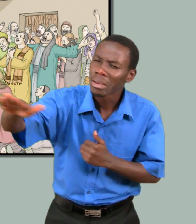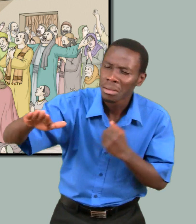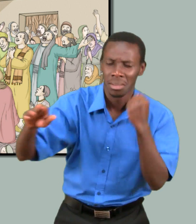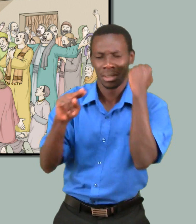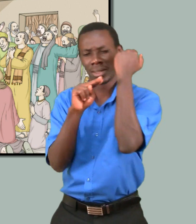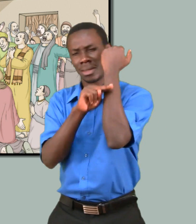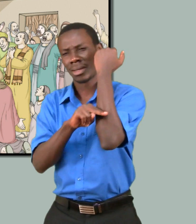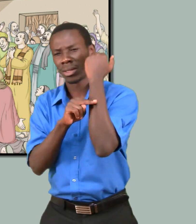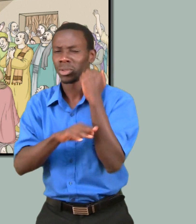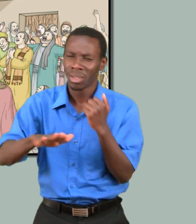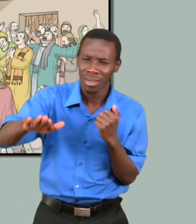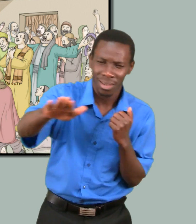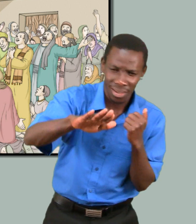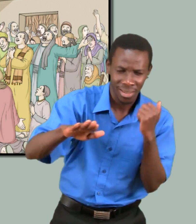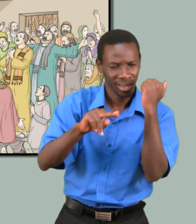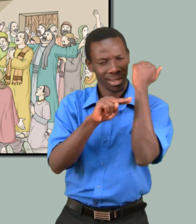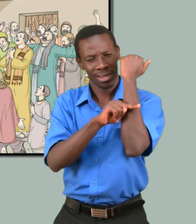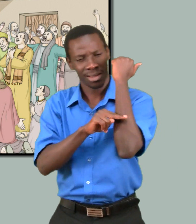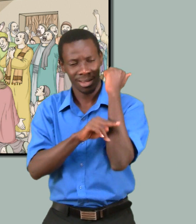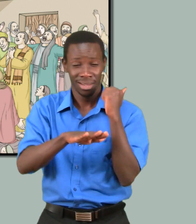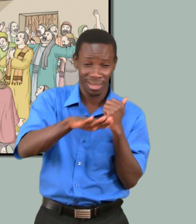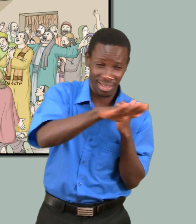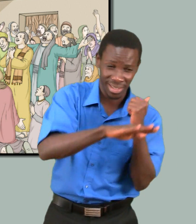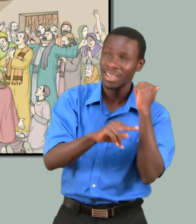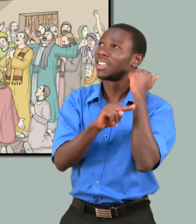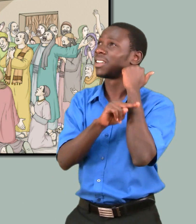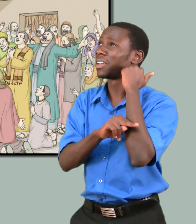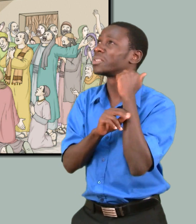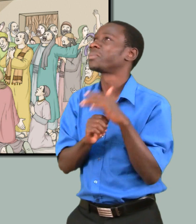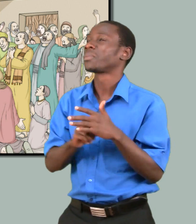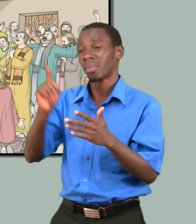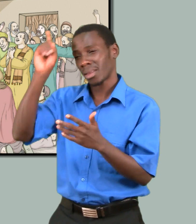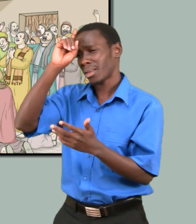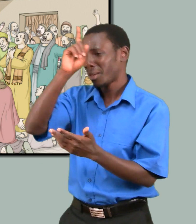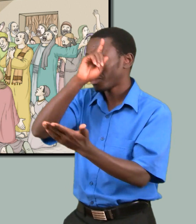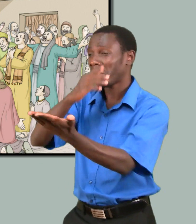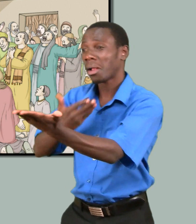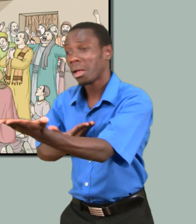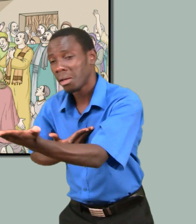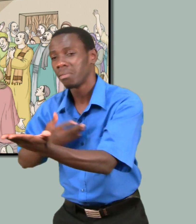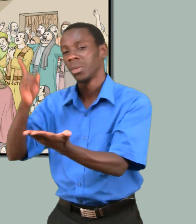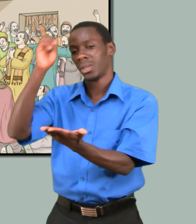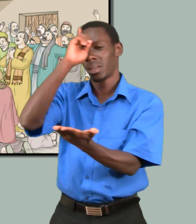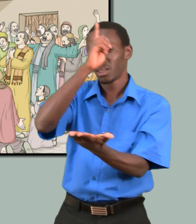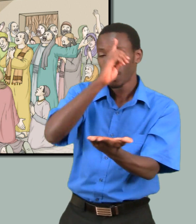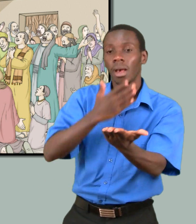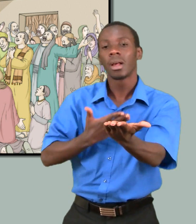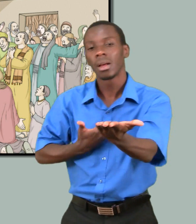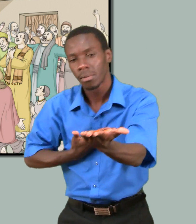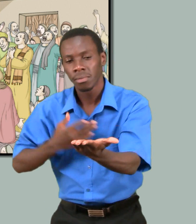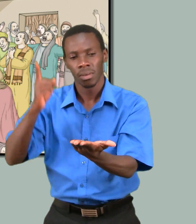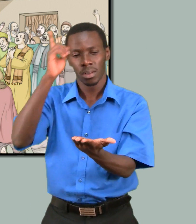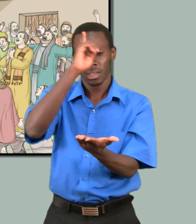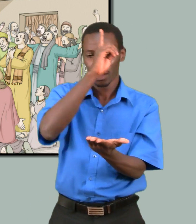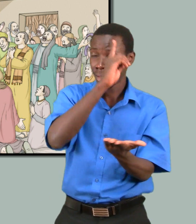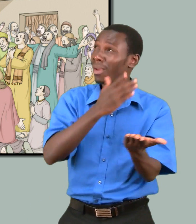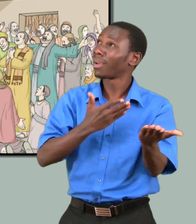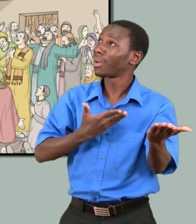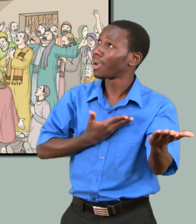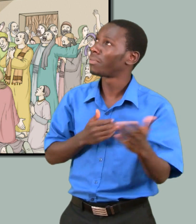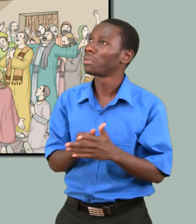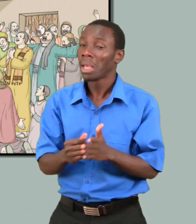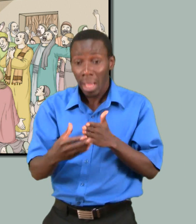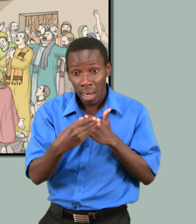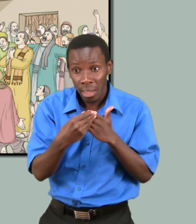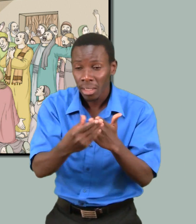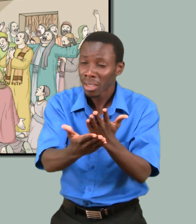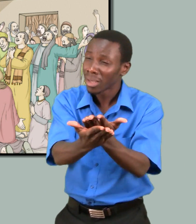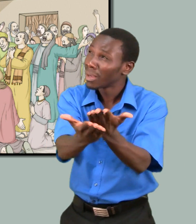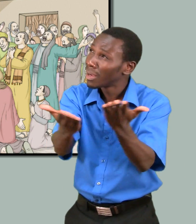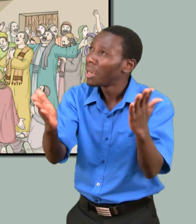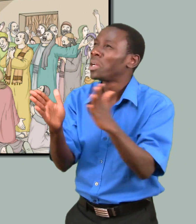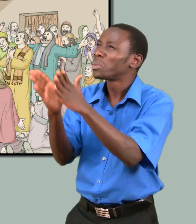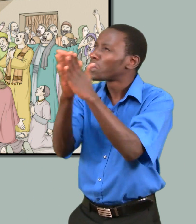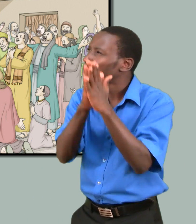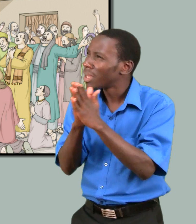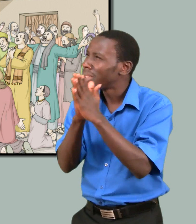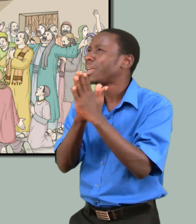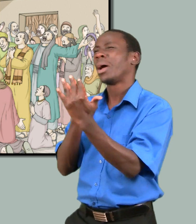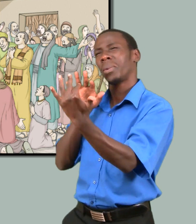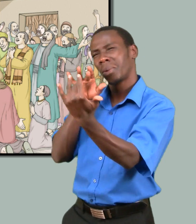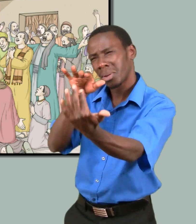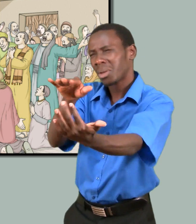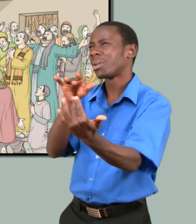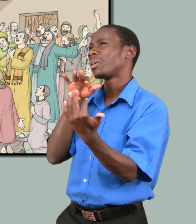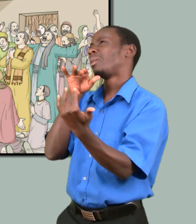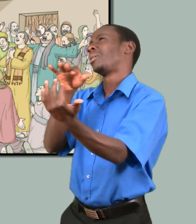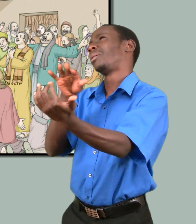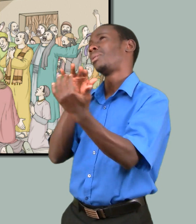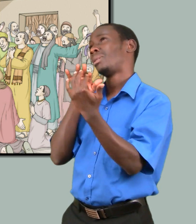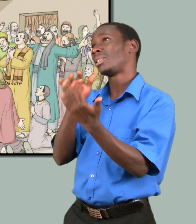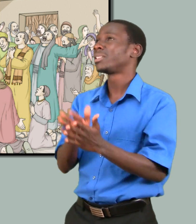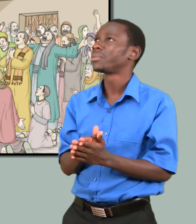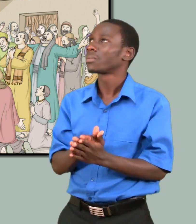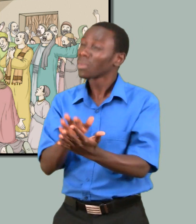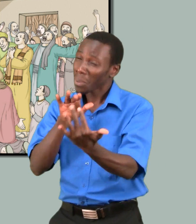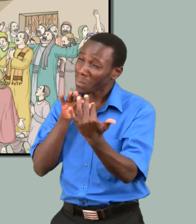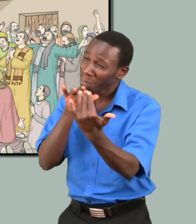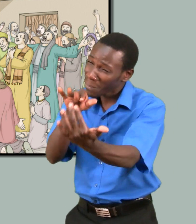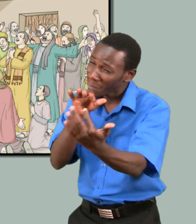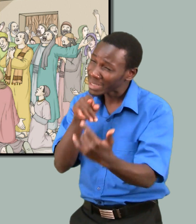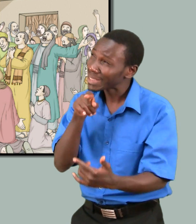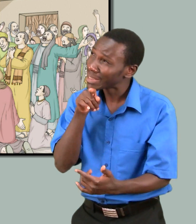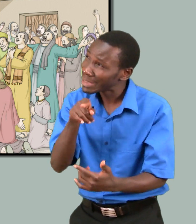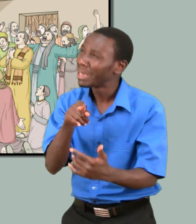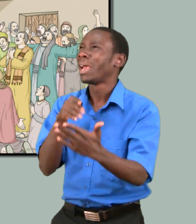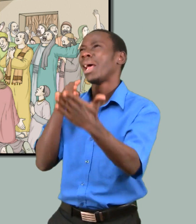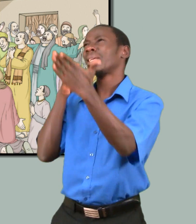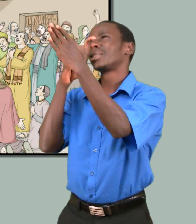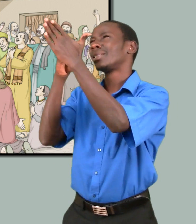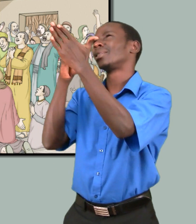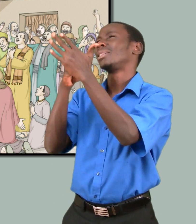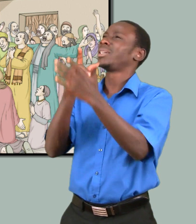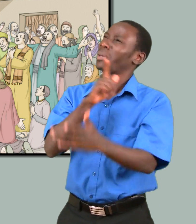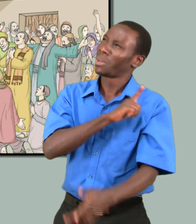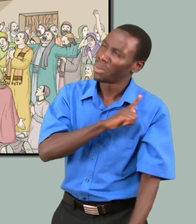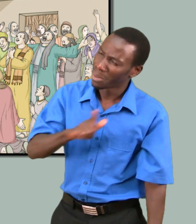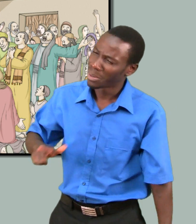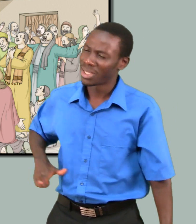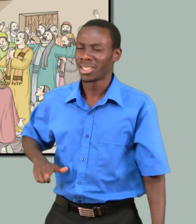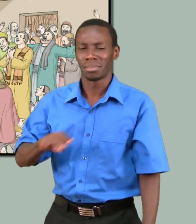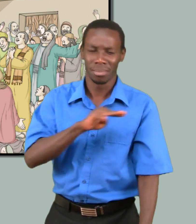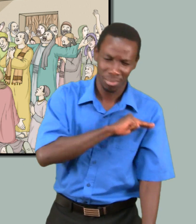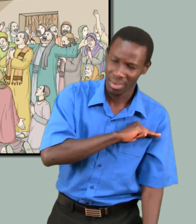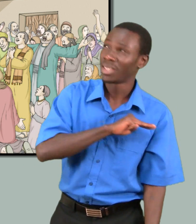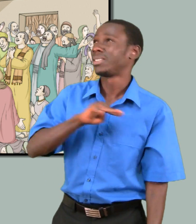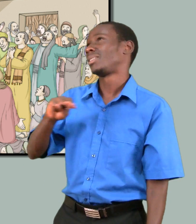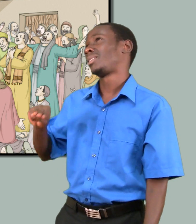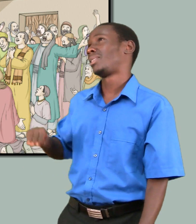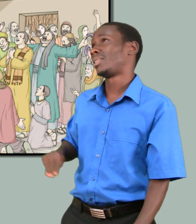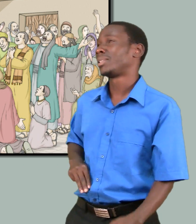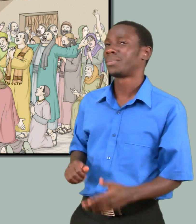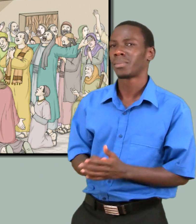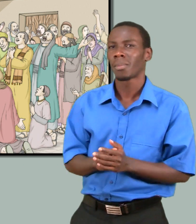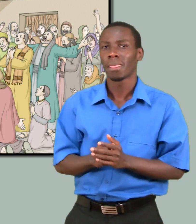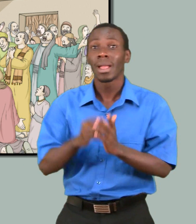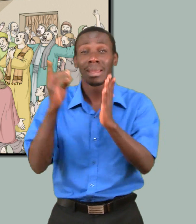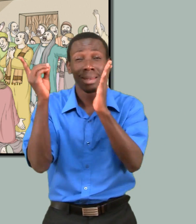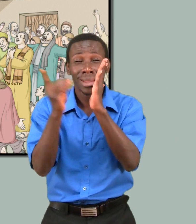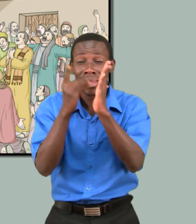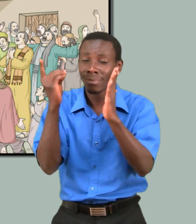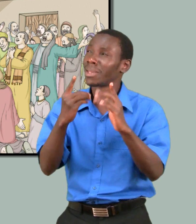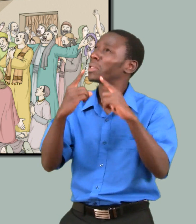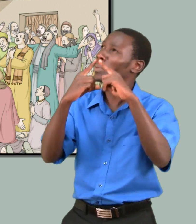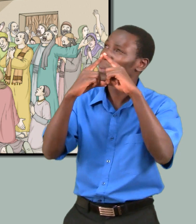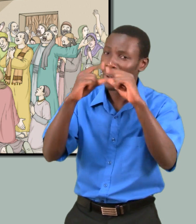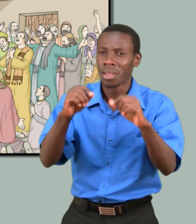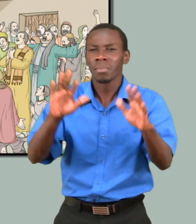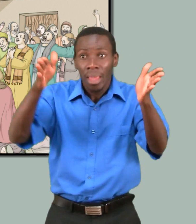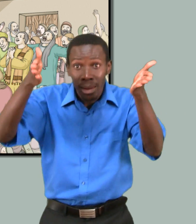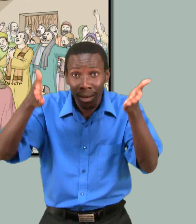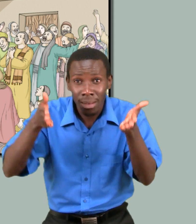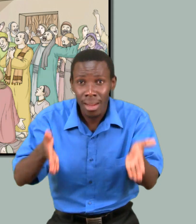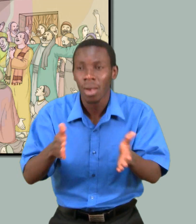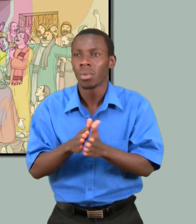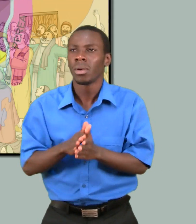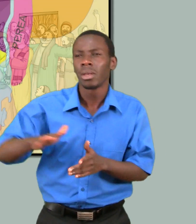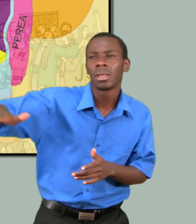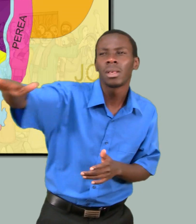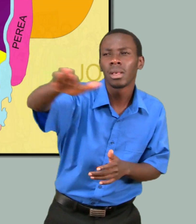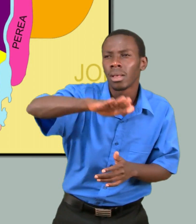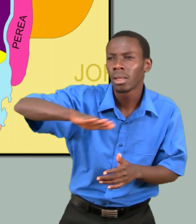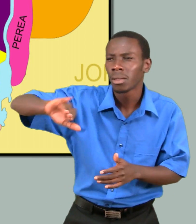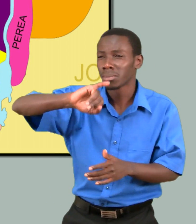The kings of the earth take their stand and the rulers gather together against the Lord and against His Anointed One.’